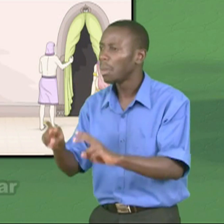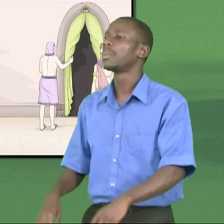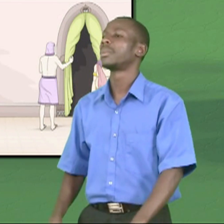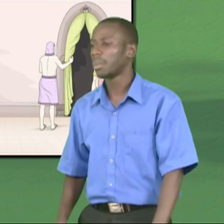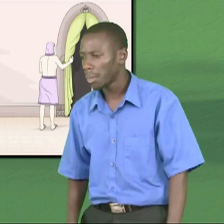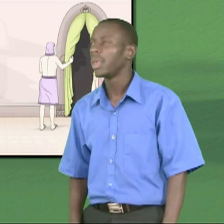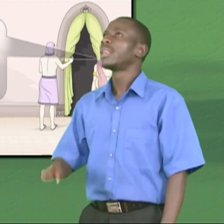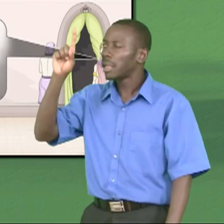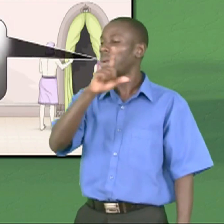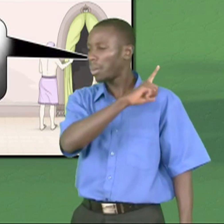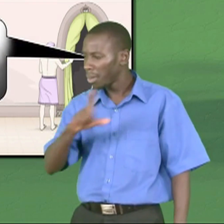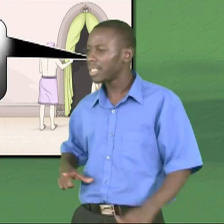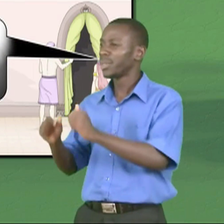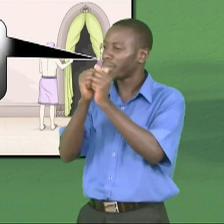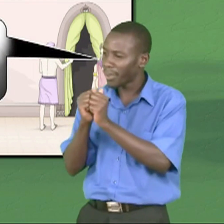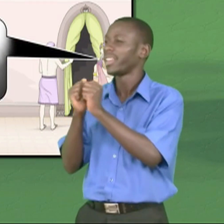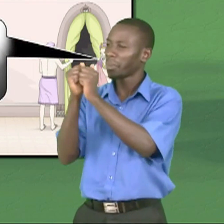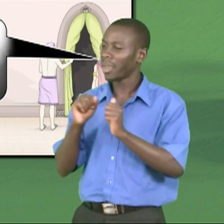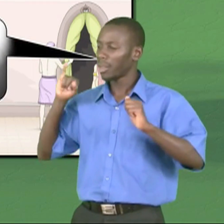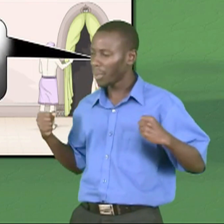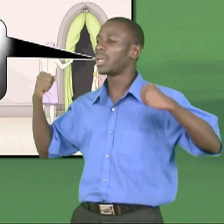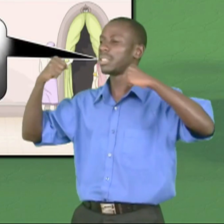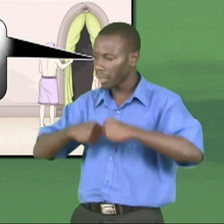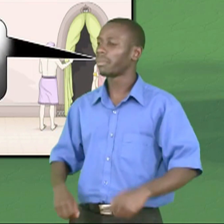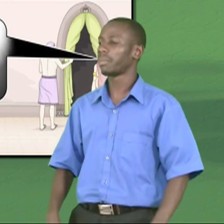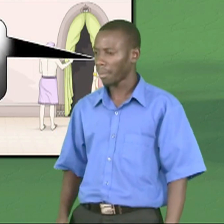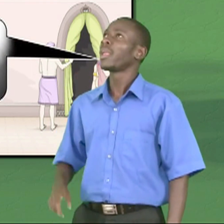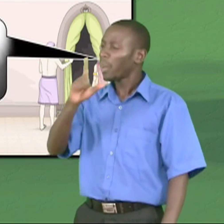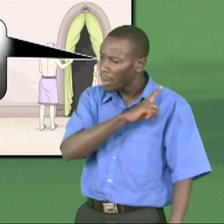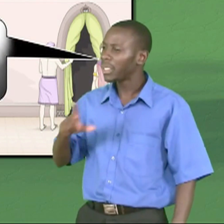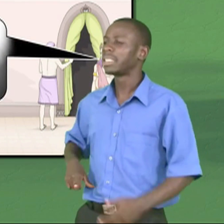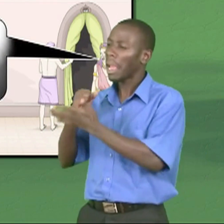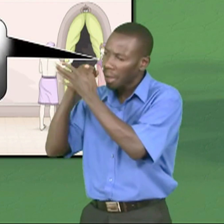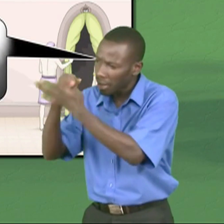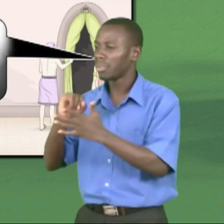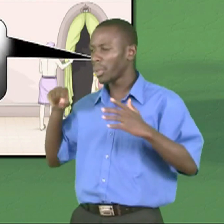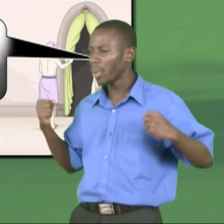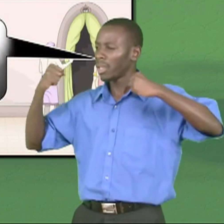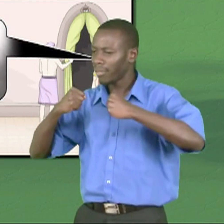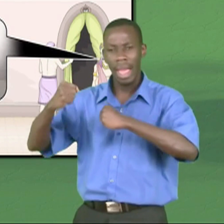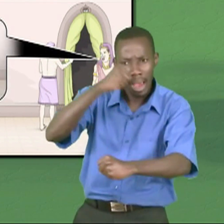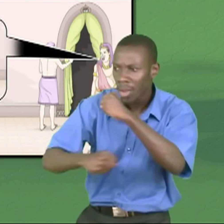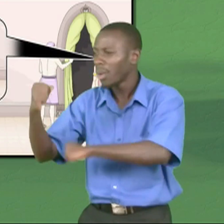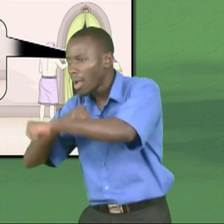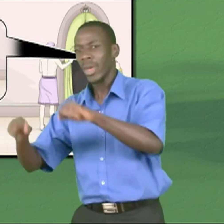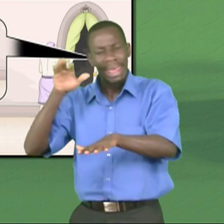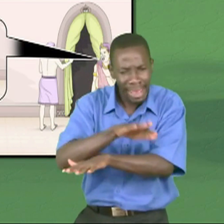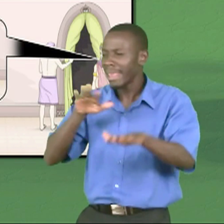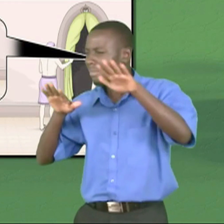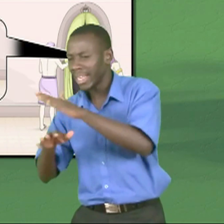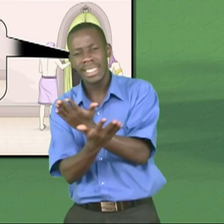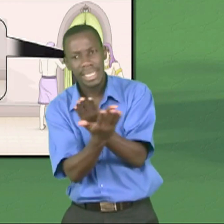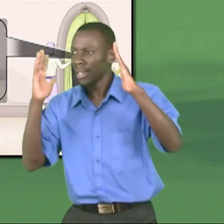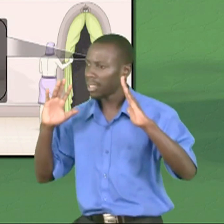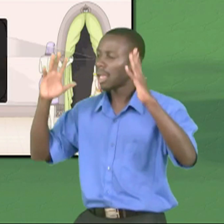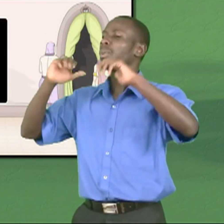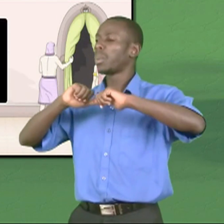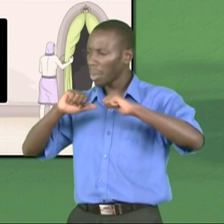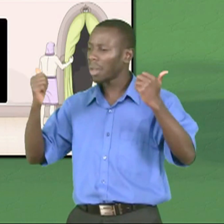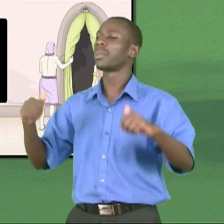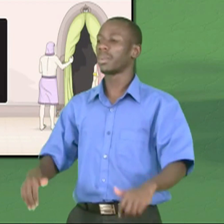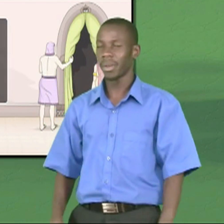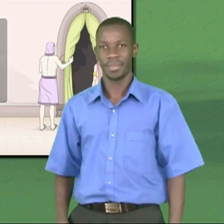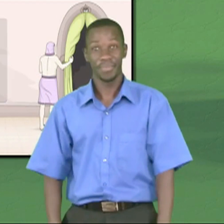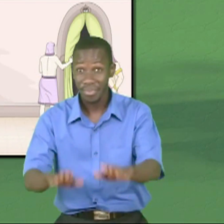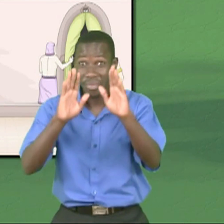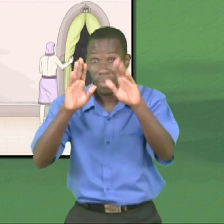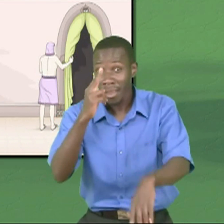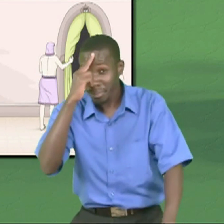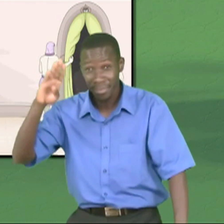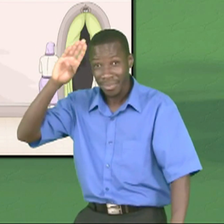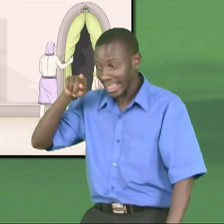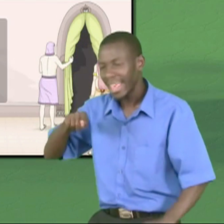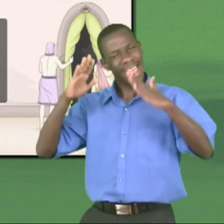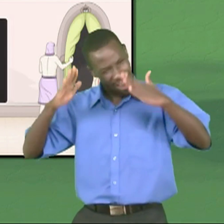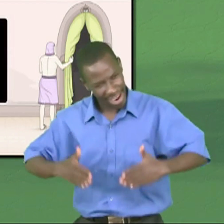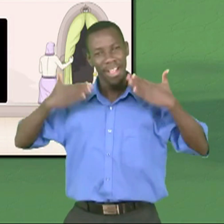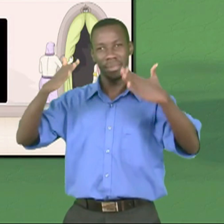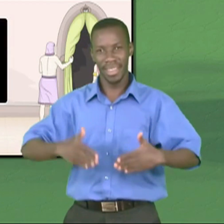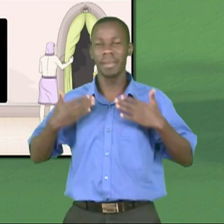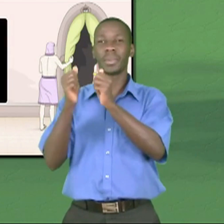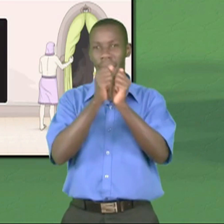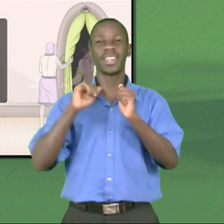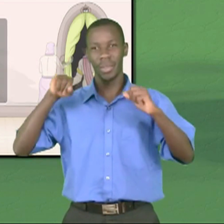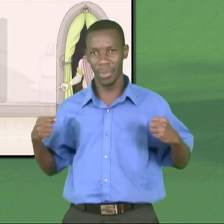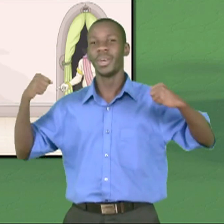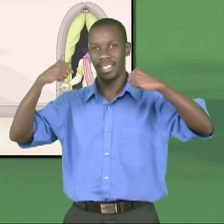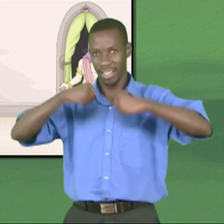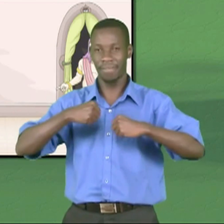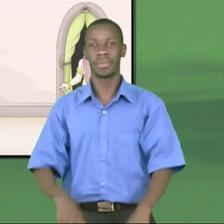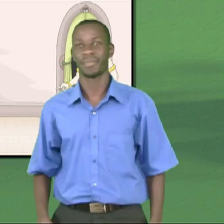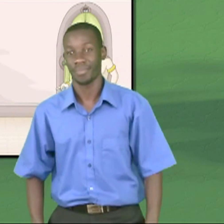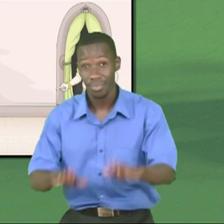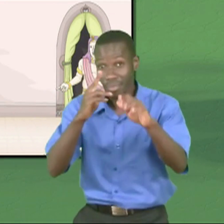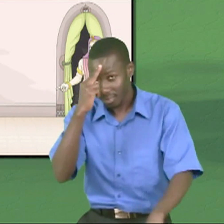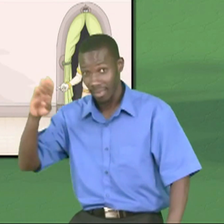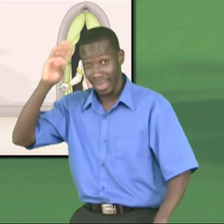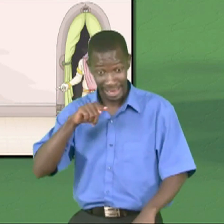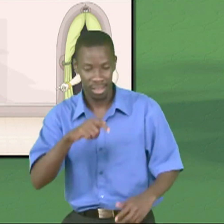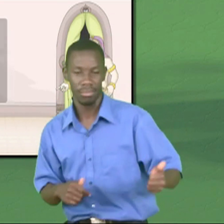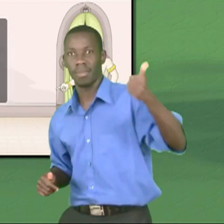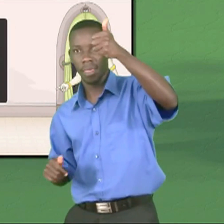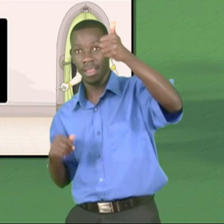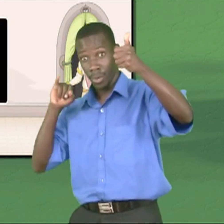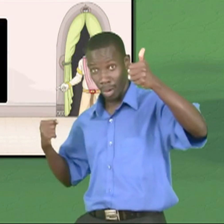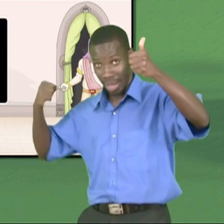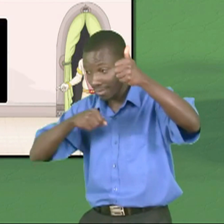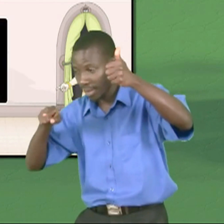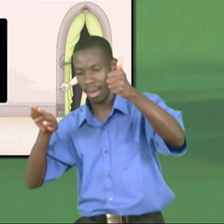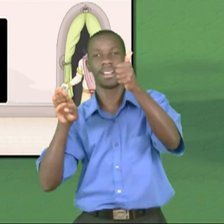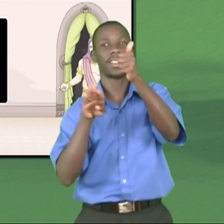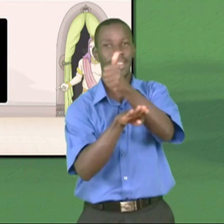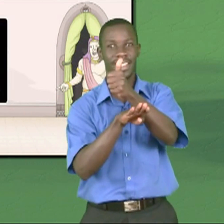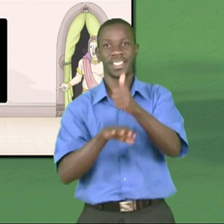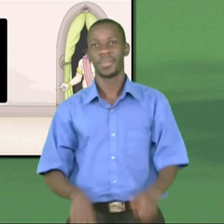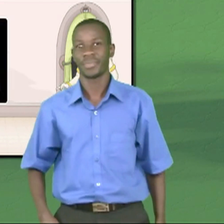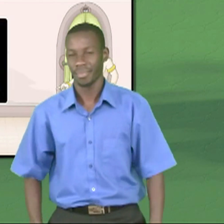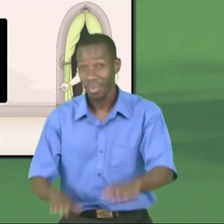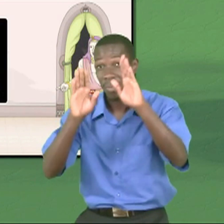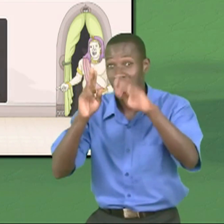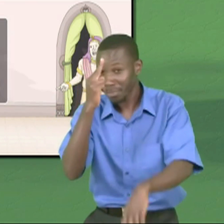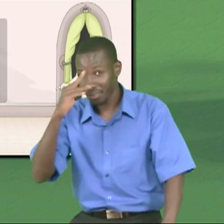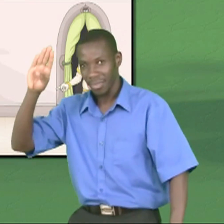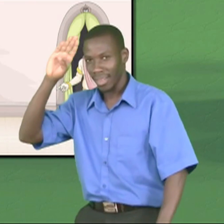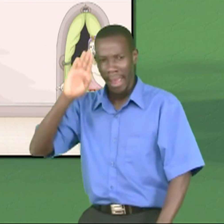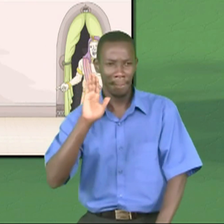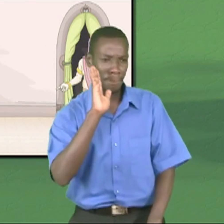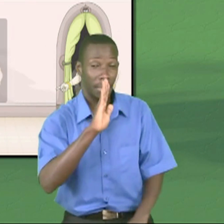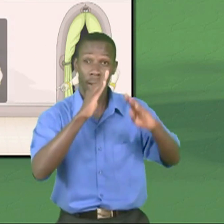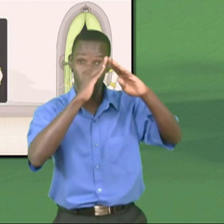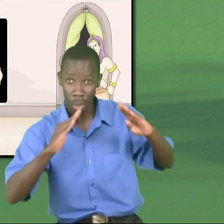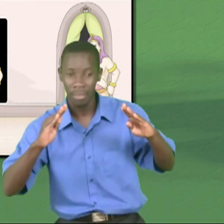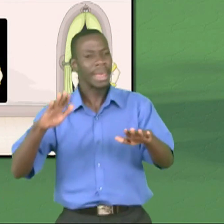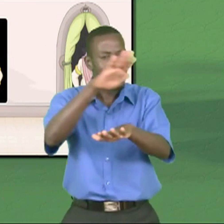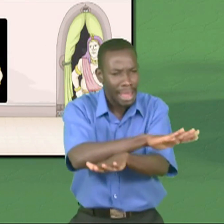When his master saw that the LORD was with him and made him prosper in all he did, Joseph found favor in his sight and became his personal attendant.